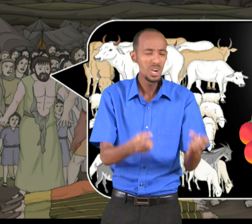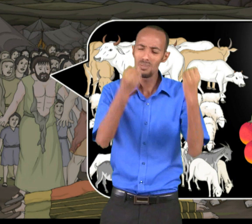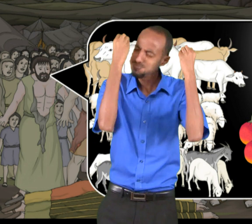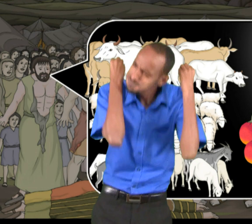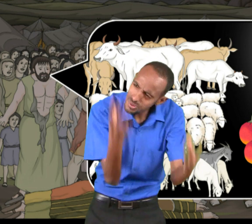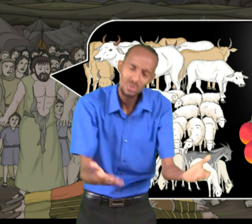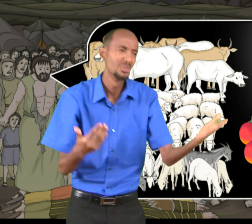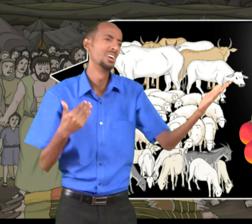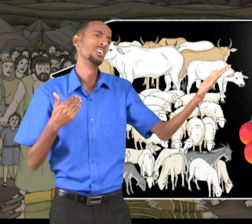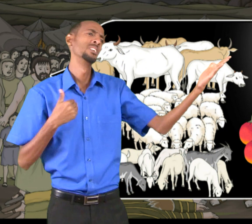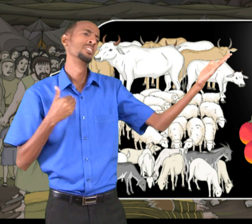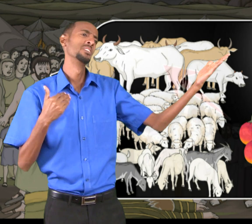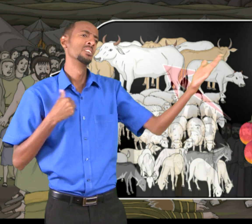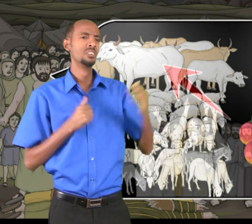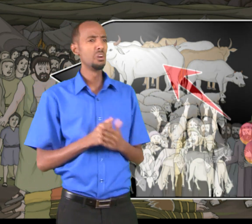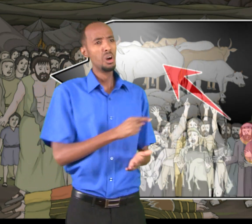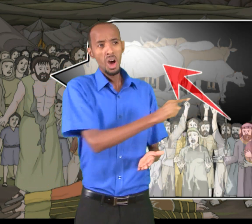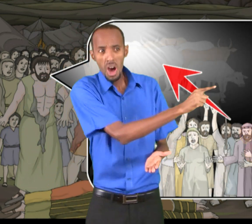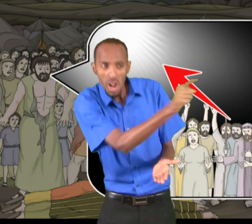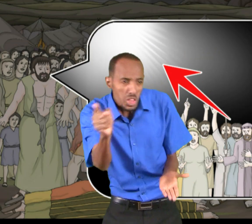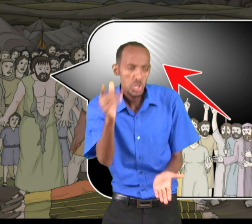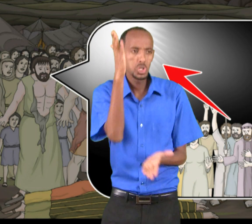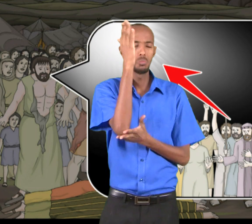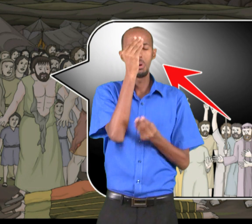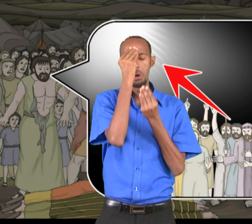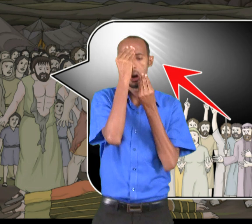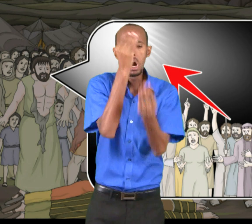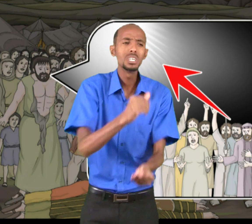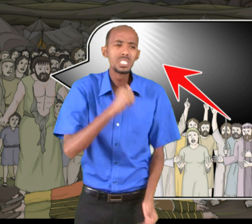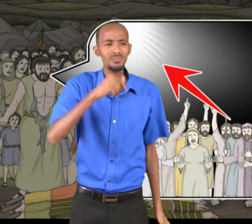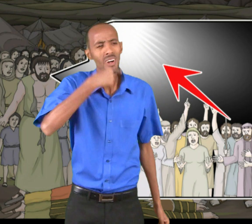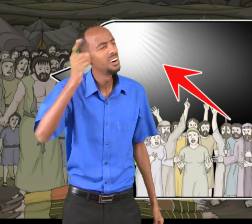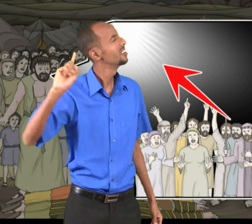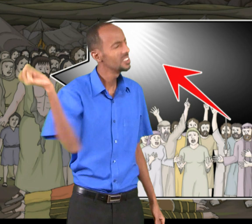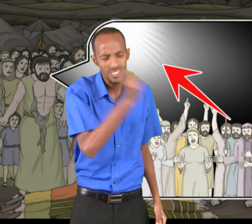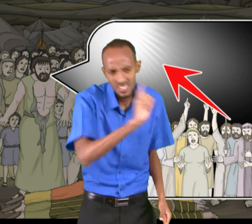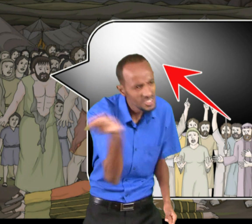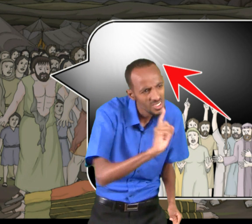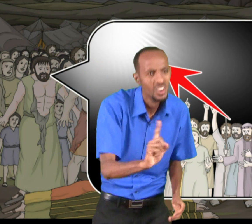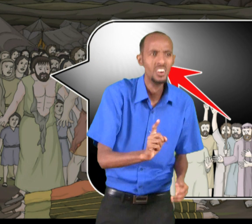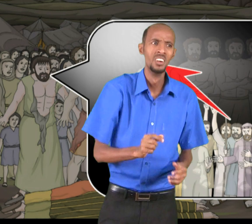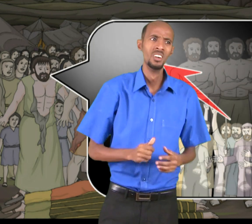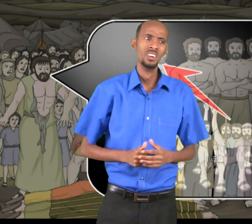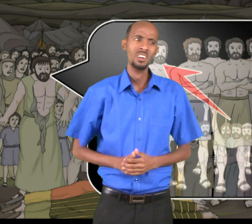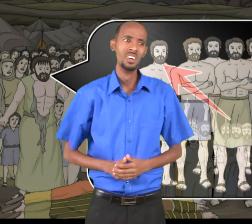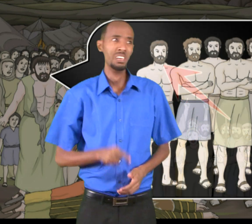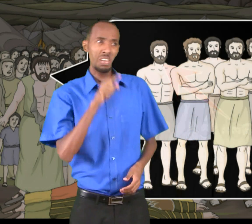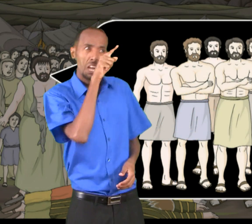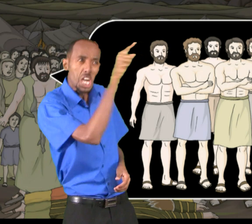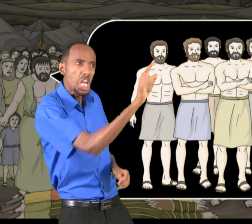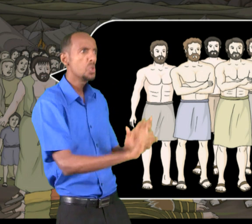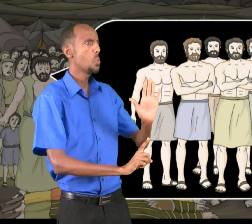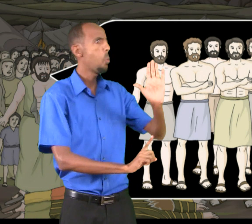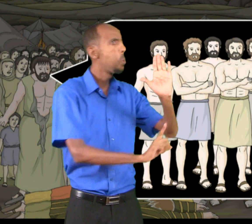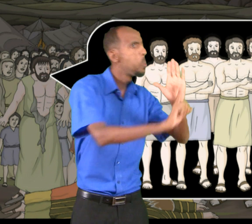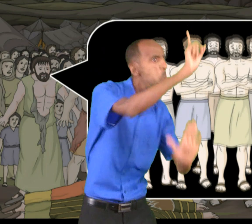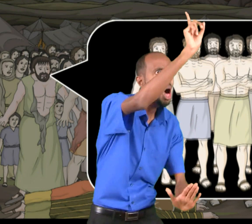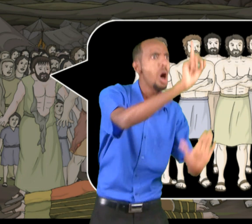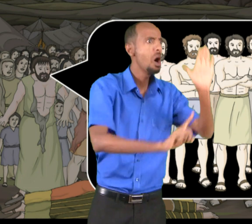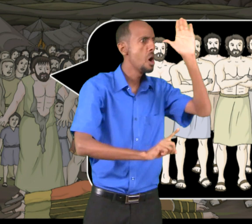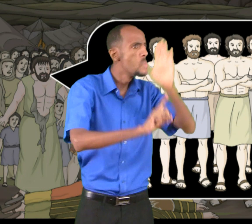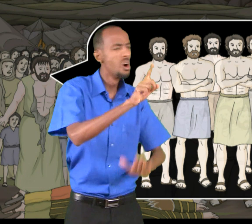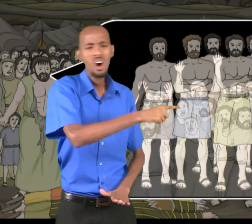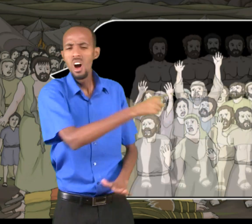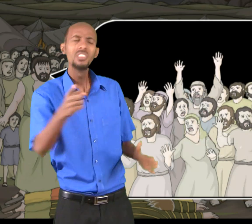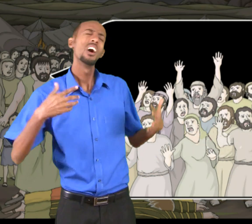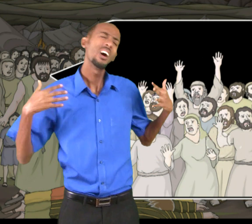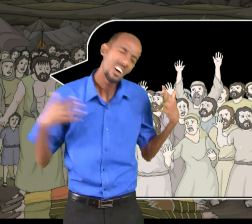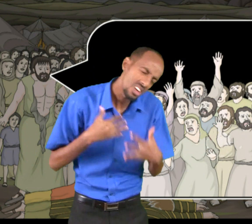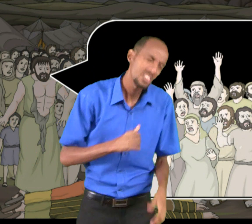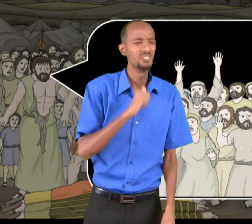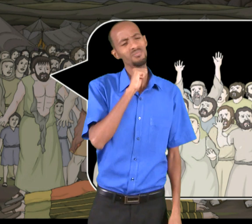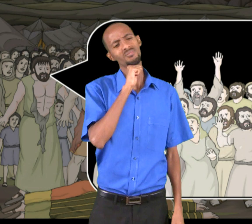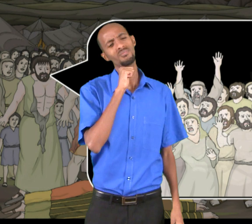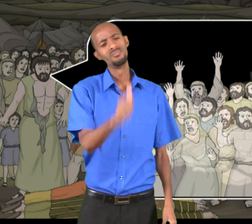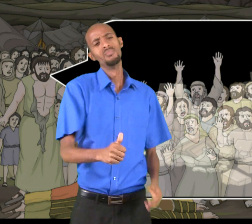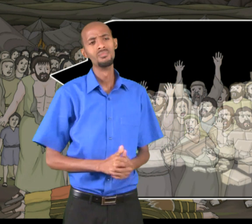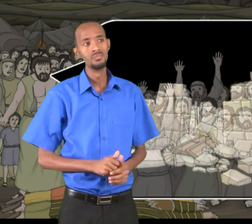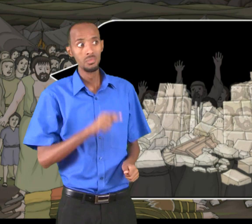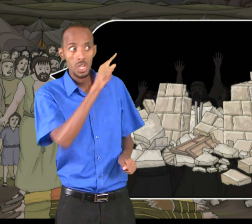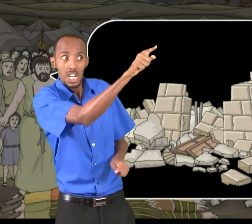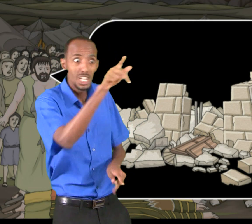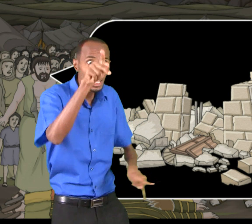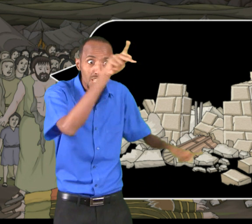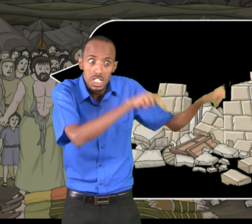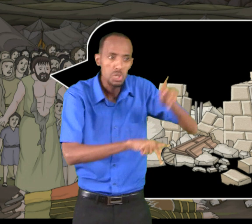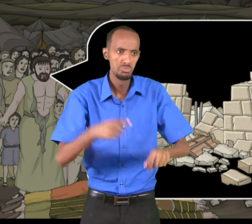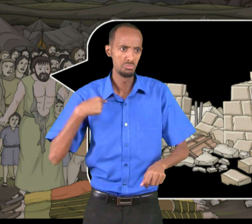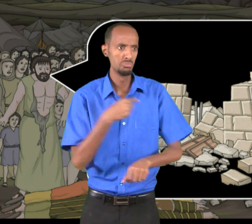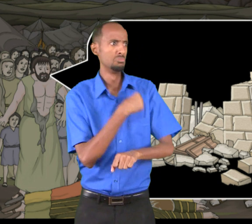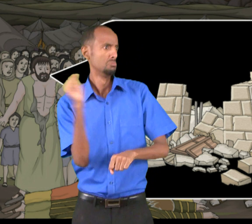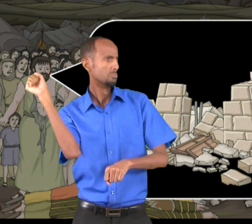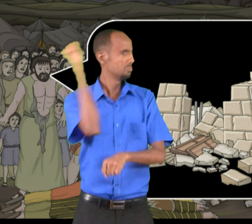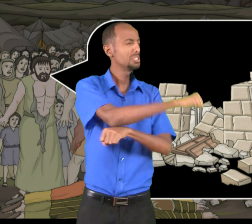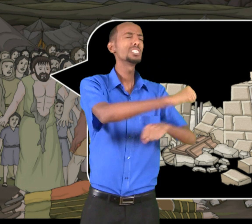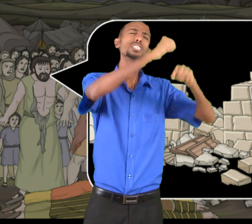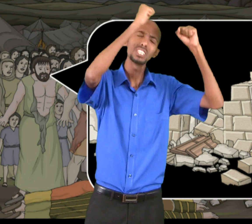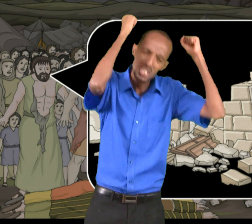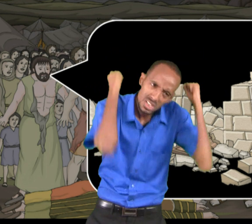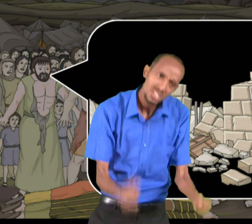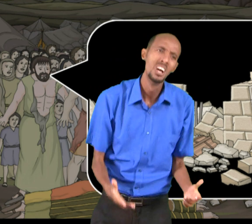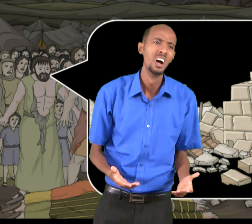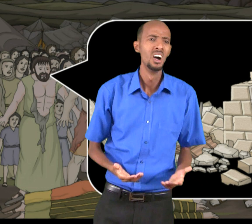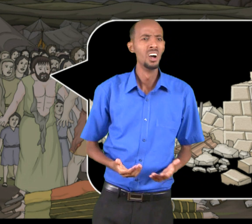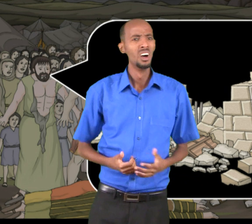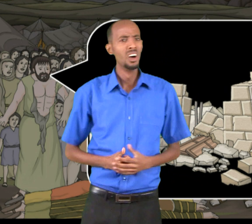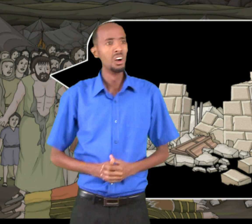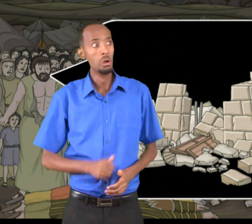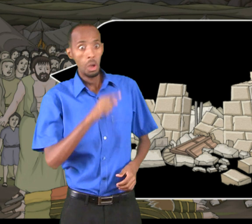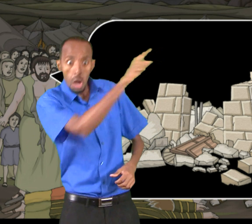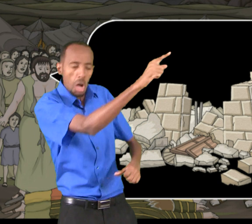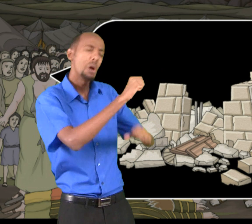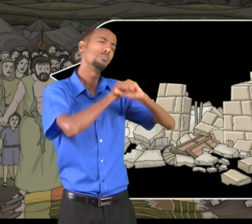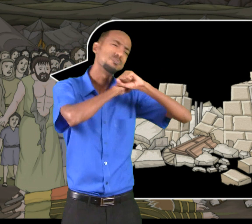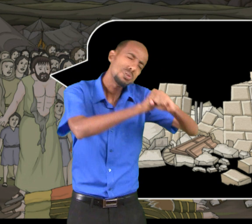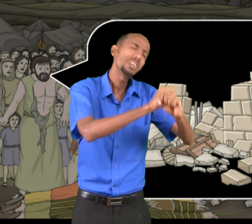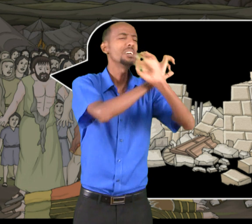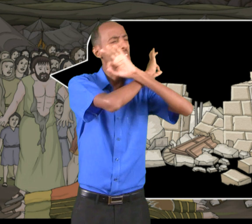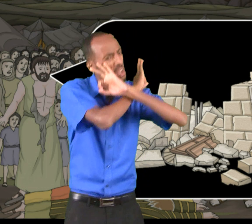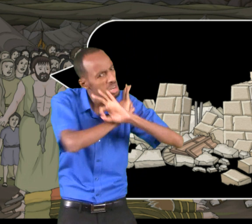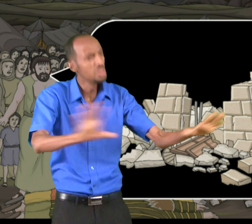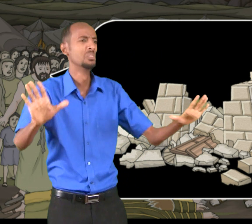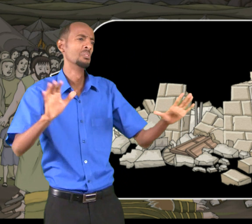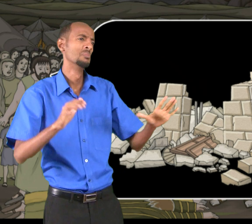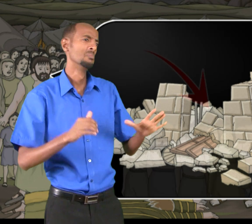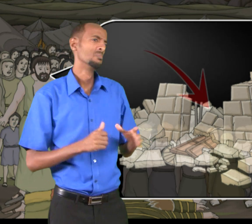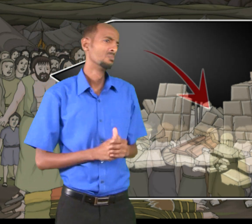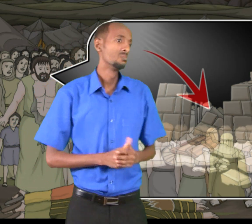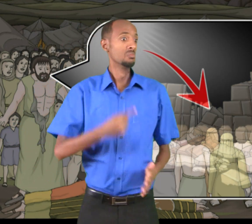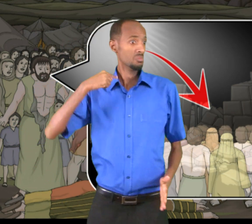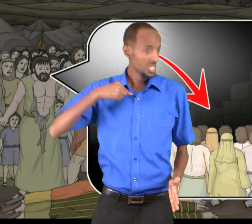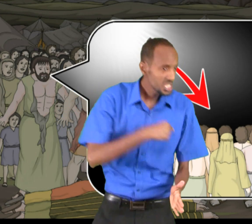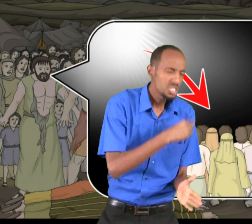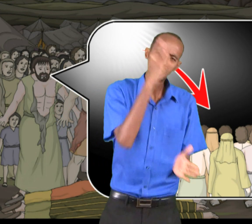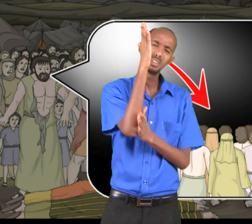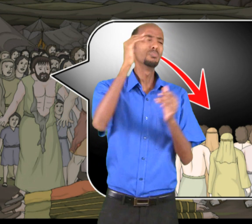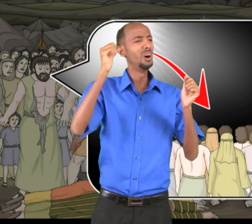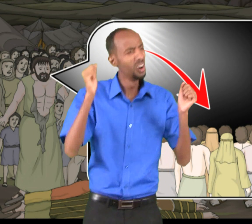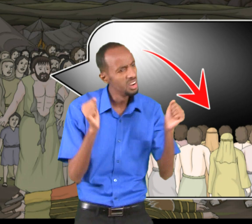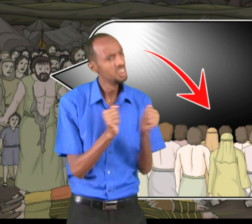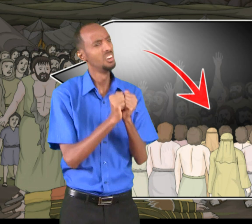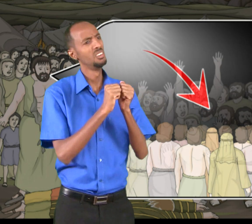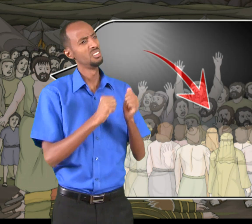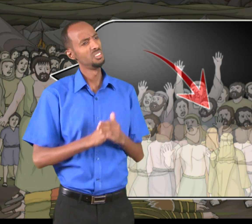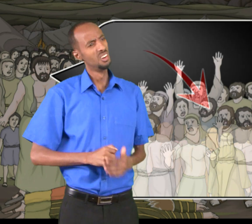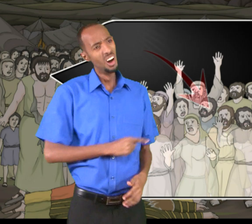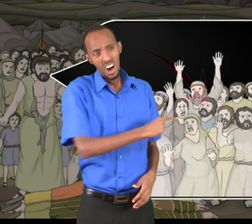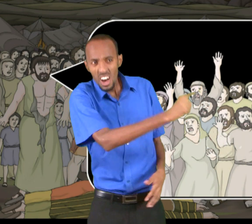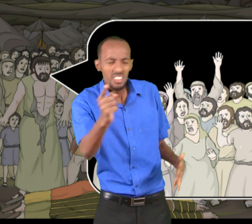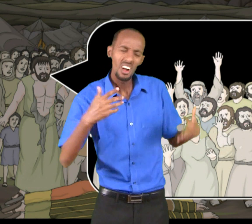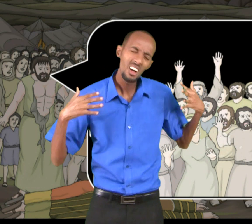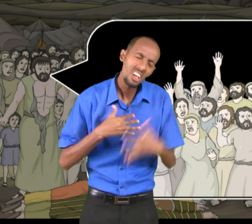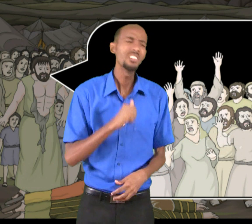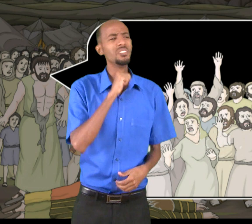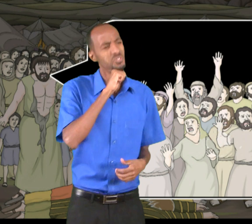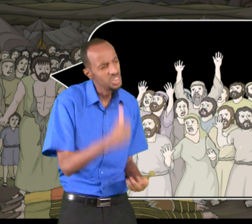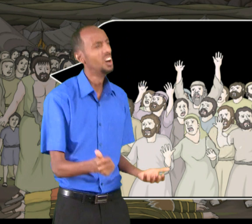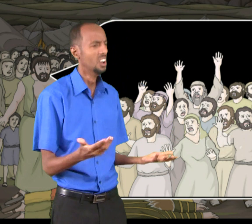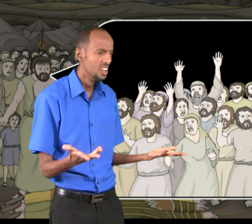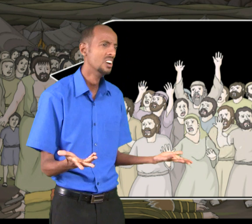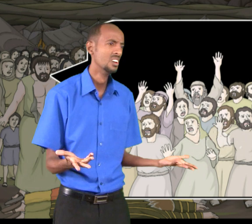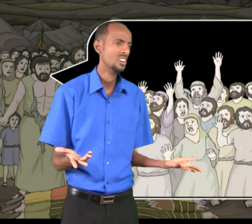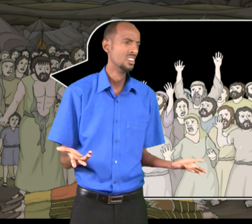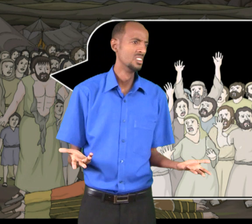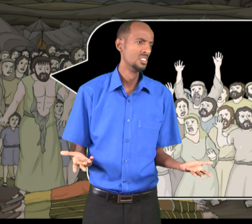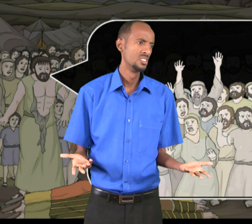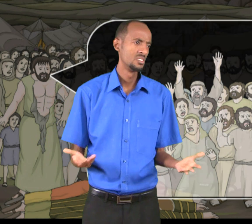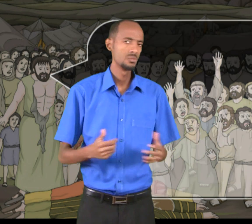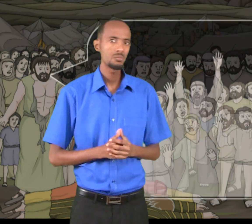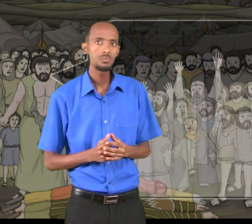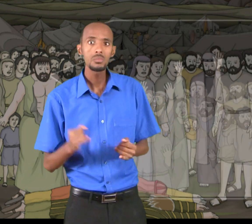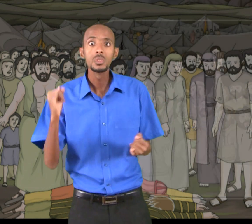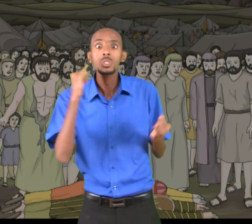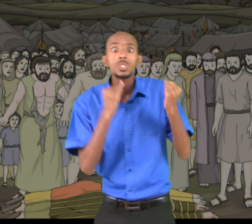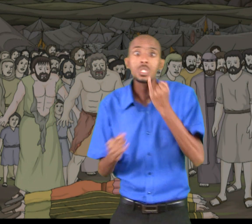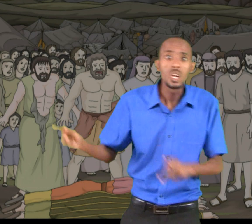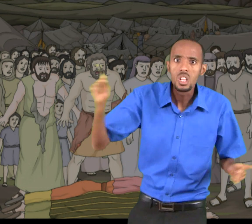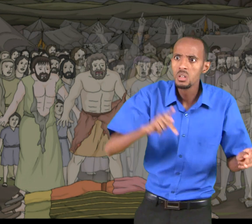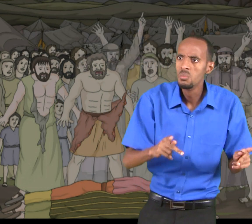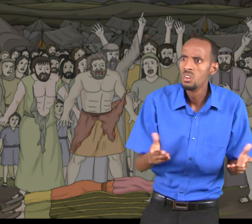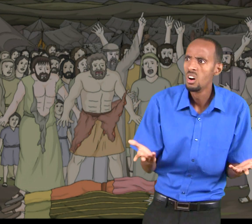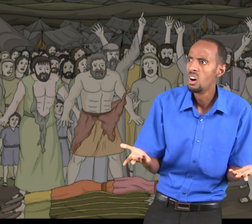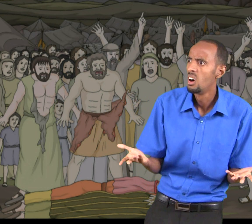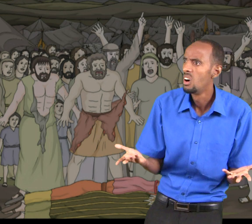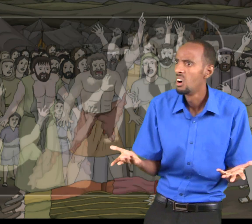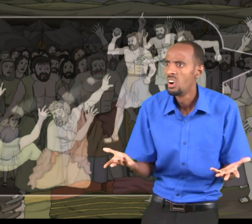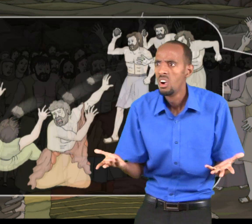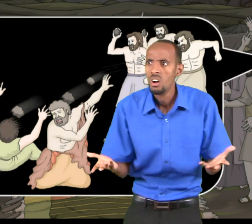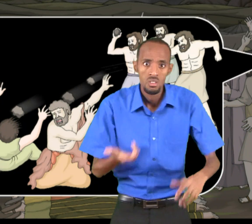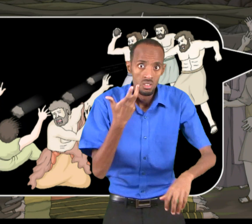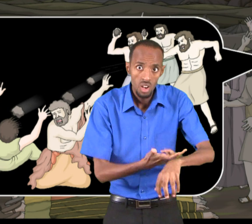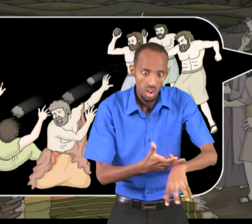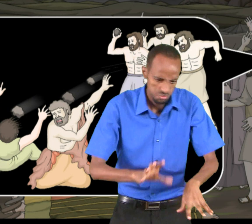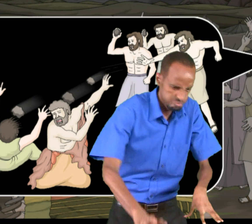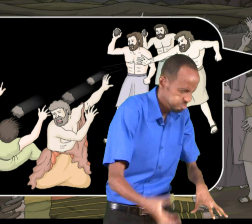Only do not rebel against the LORD, and do not be afraid of the people of the land, for they will be like bread for us. Their protection has been removed, and the LORD is with us. Do not be afraid of them!”